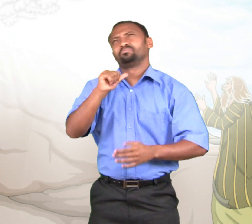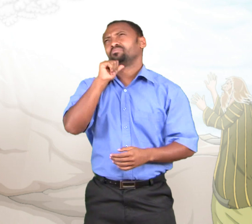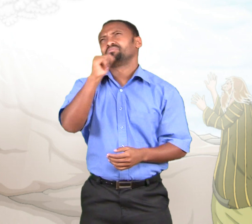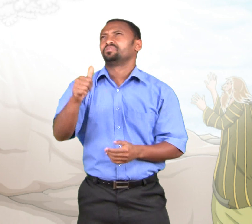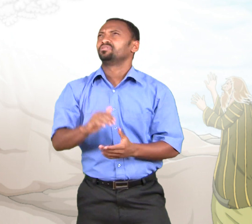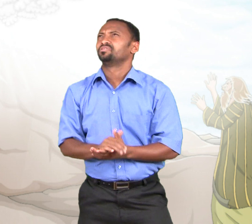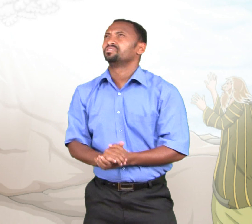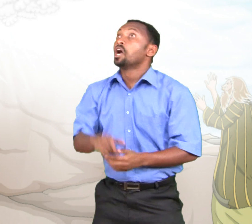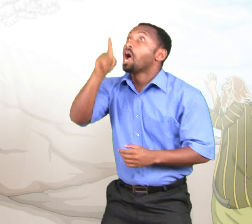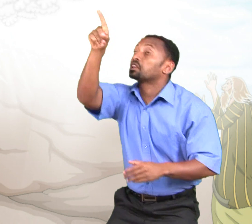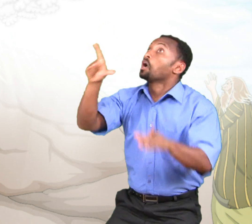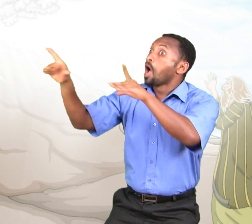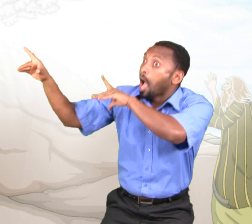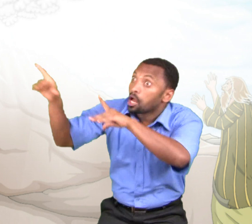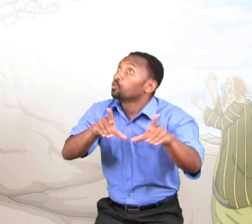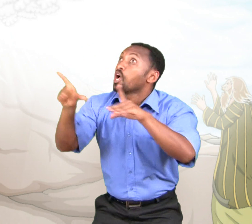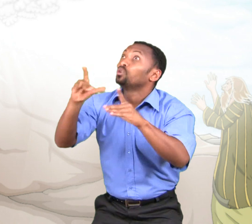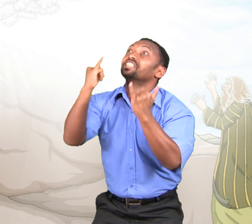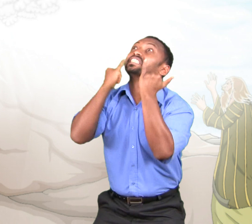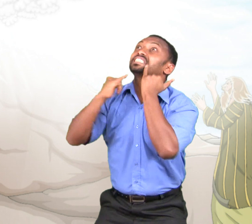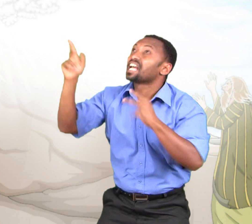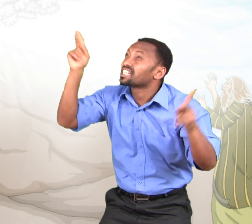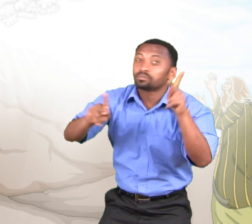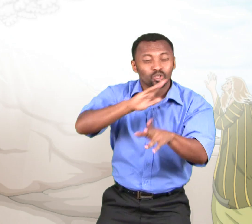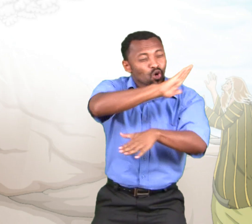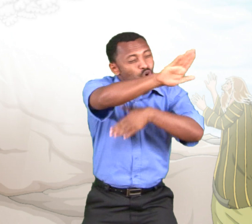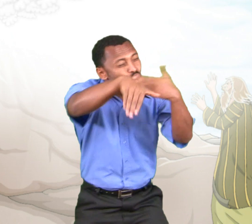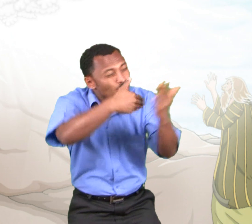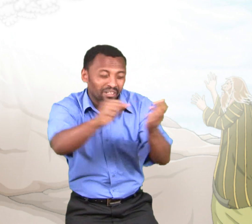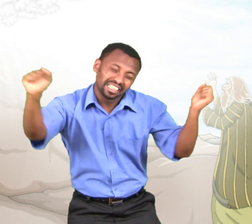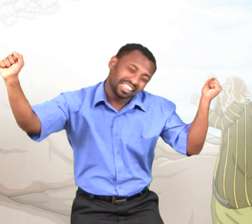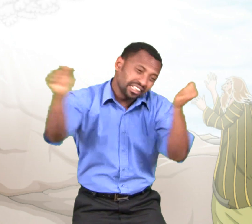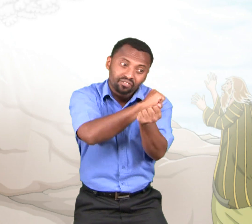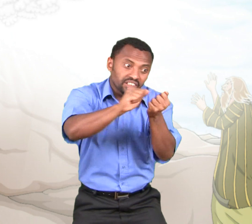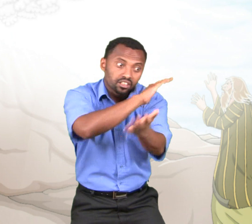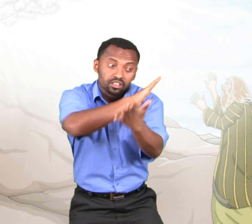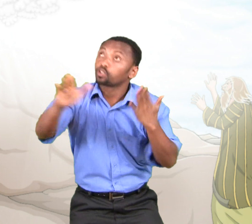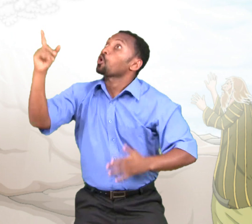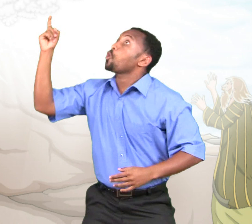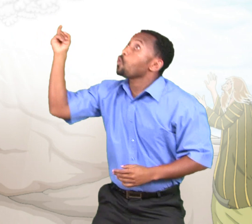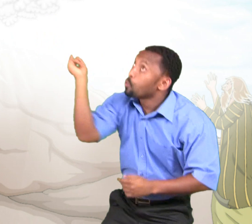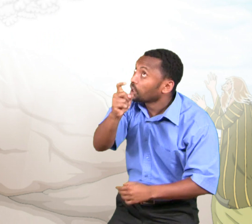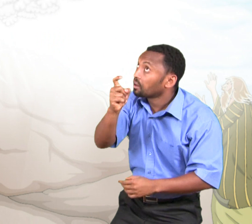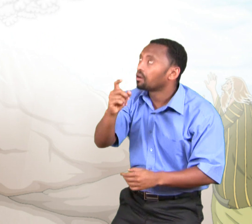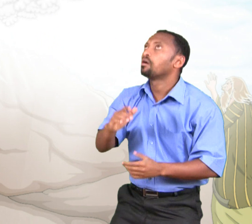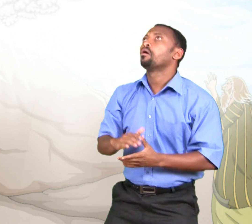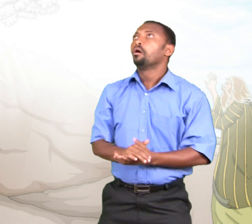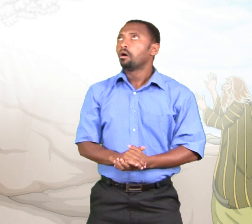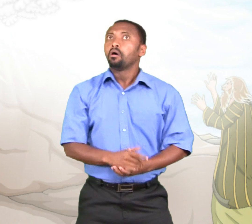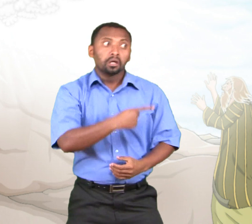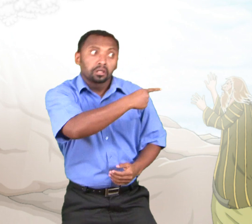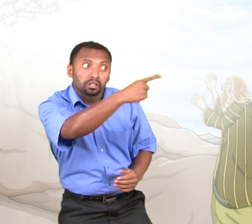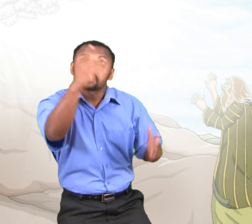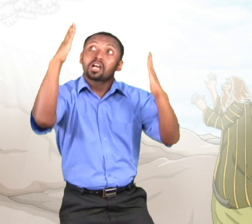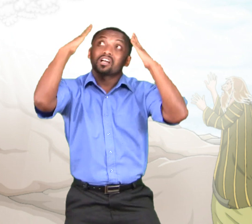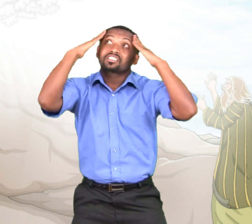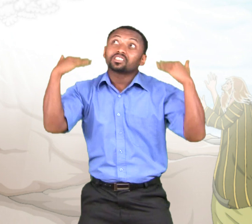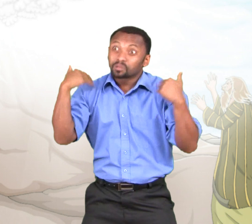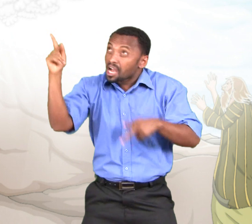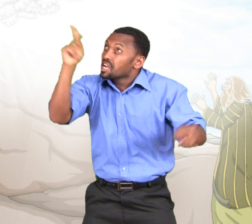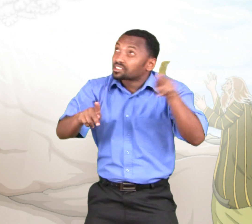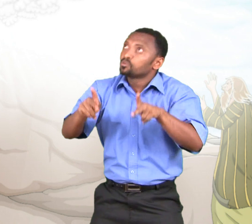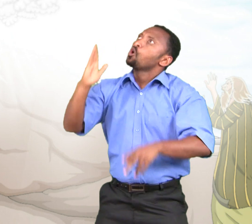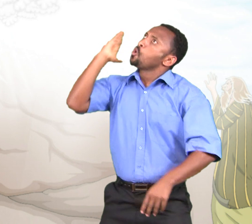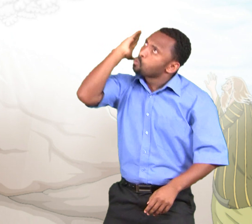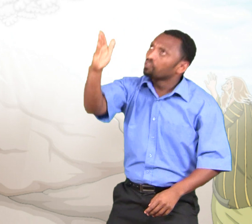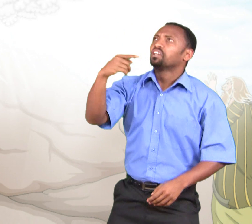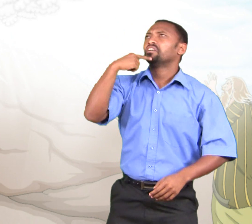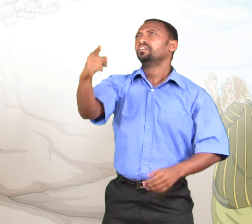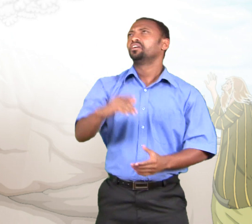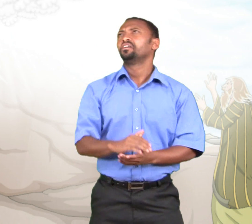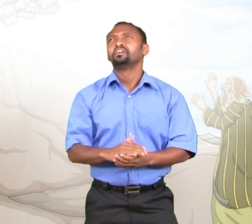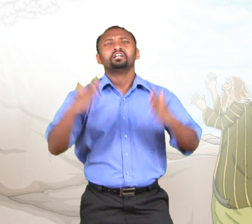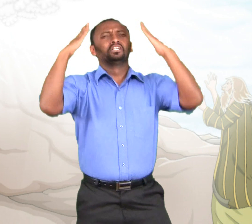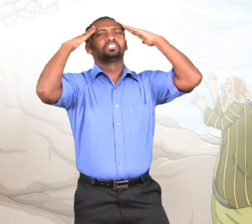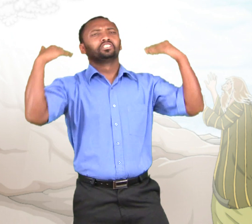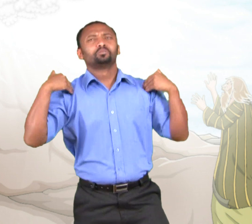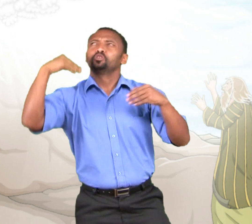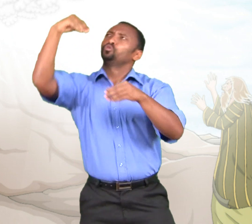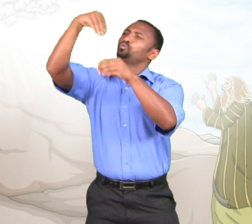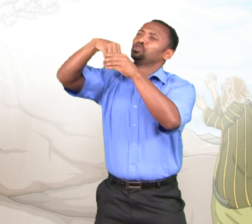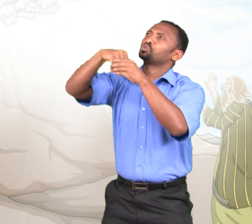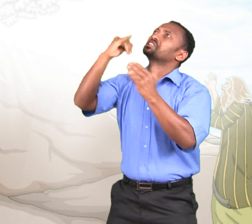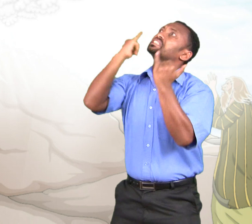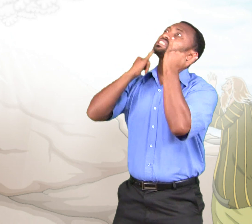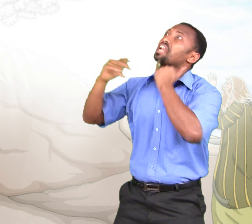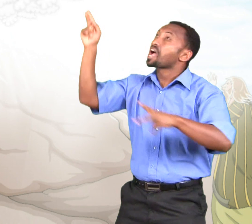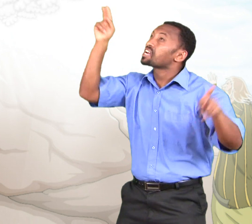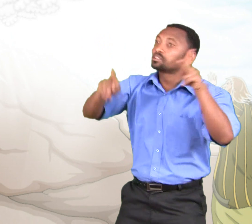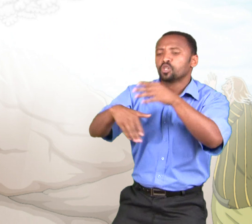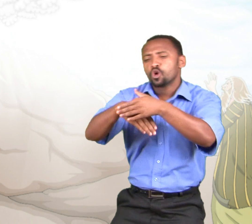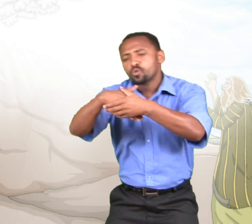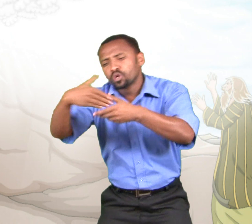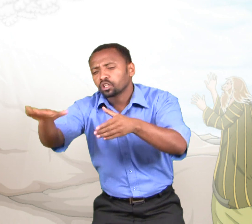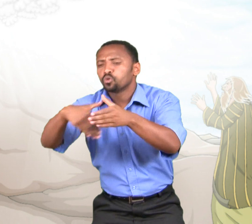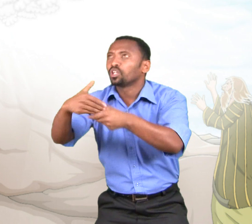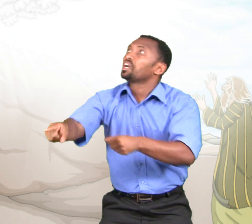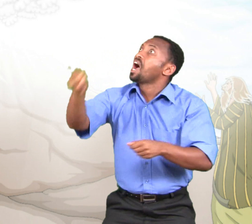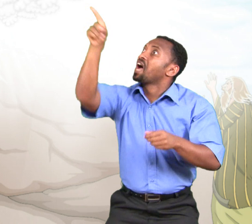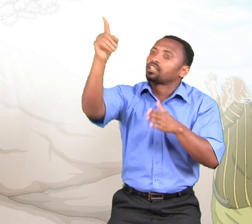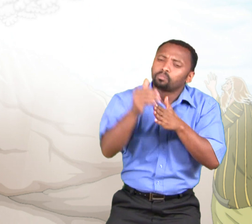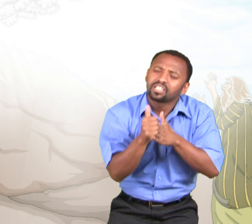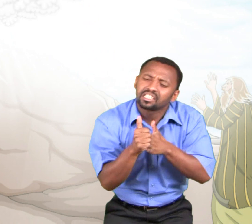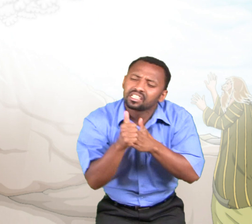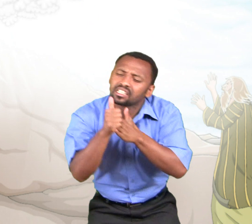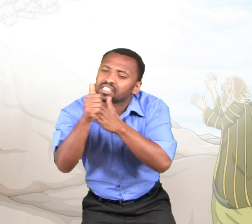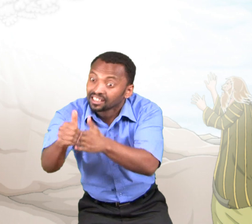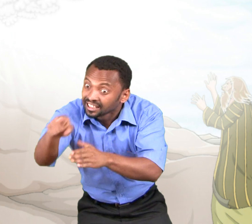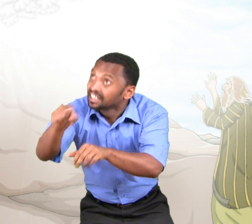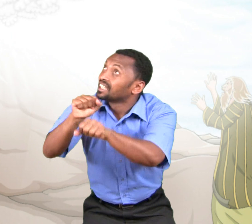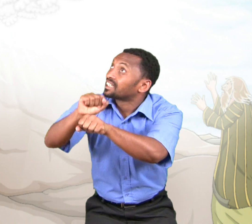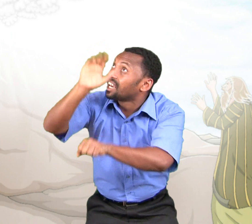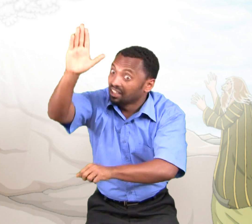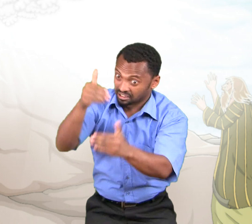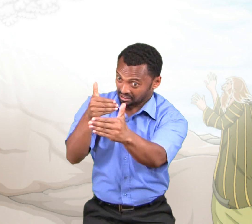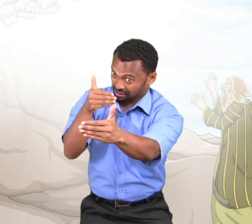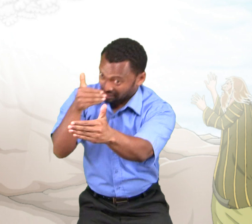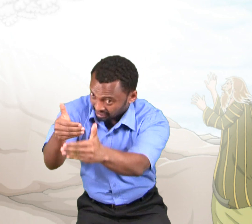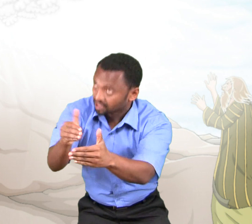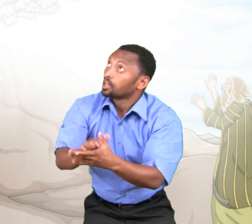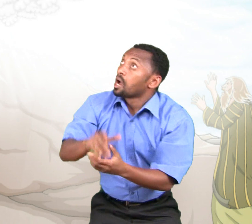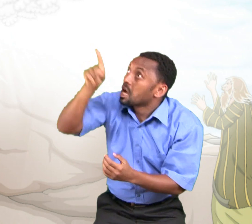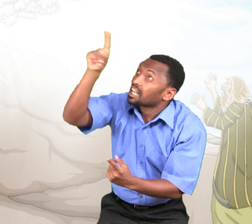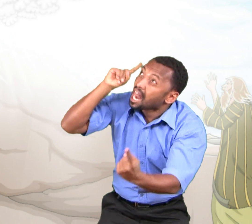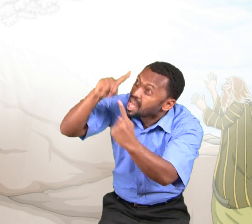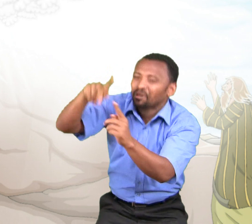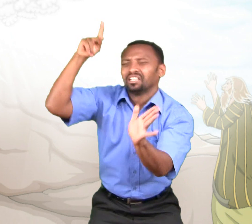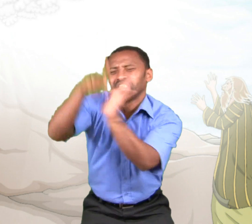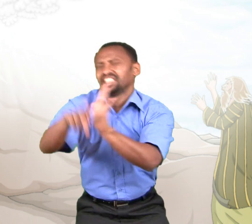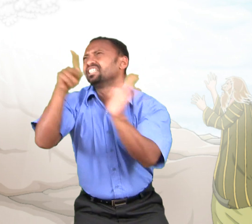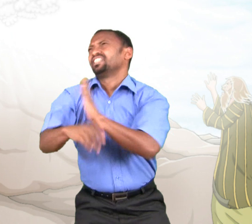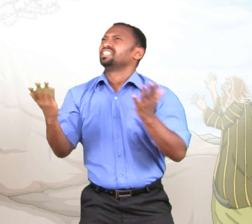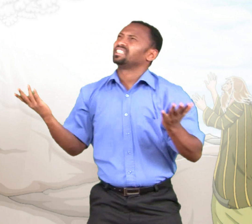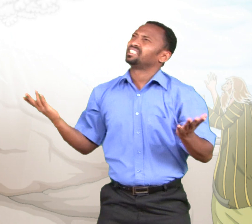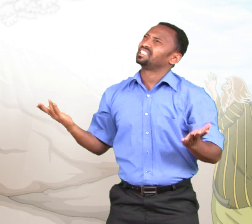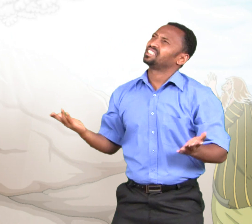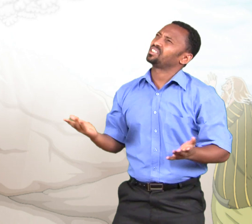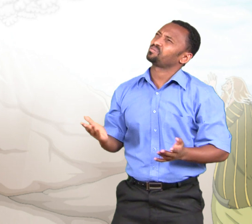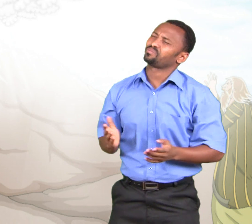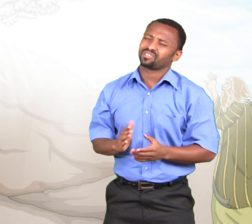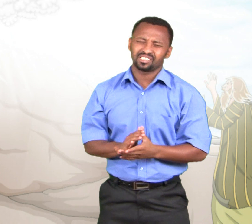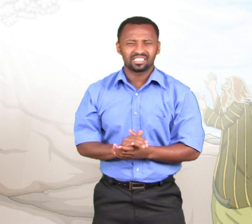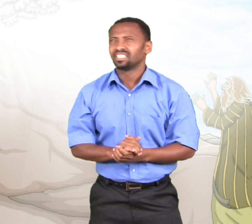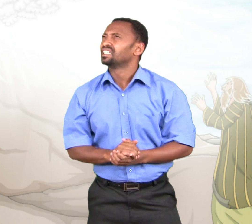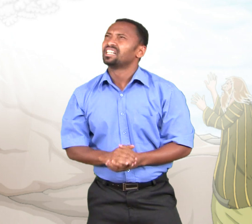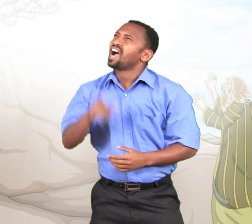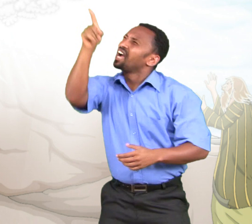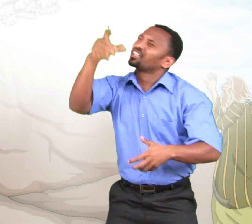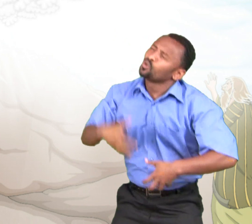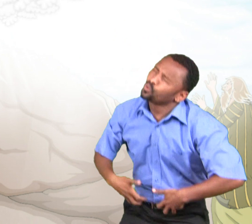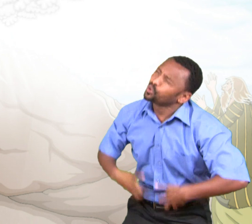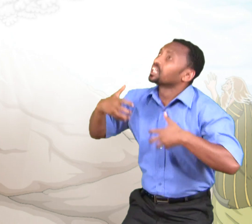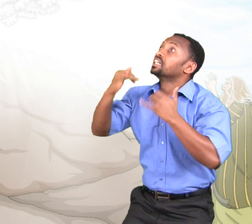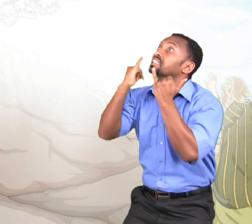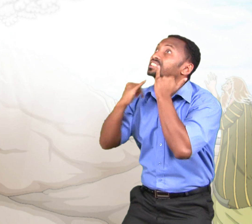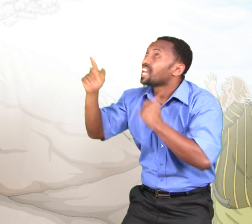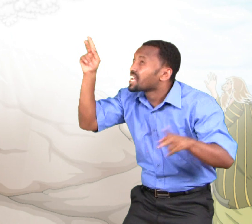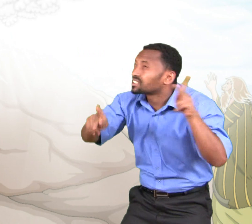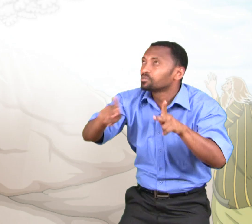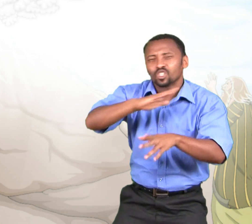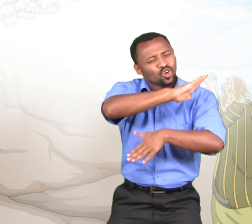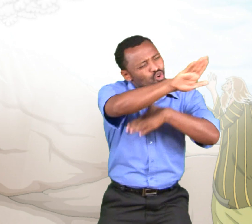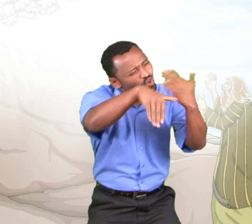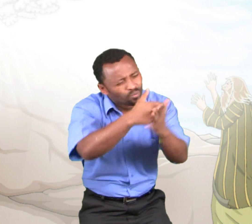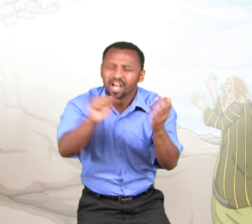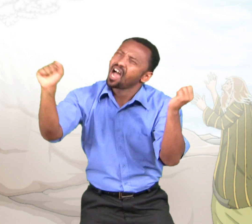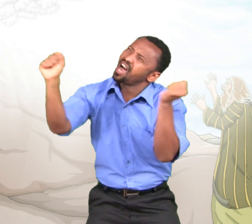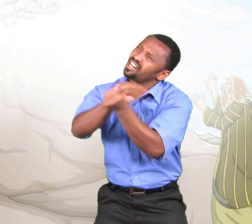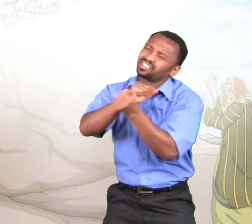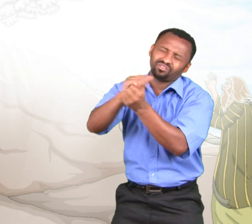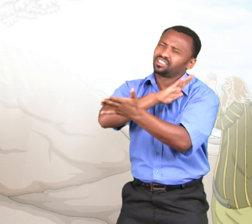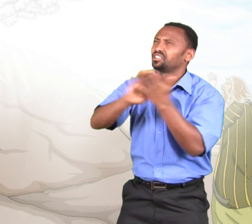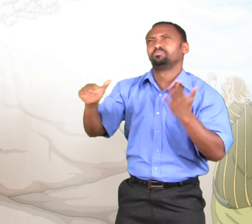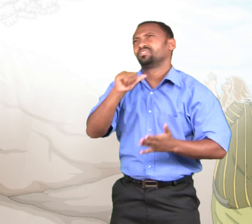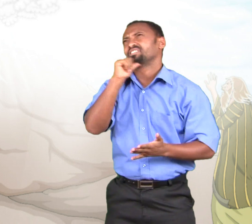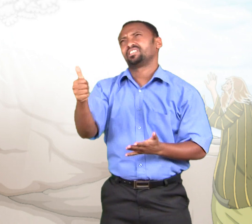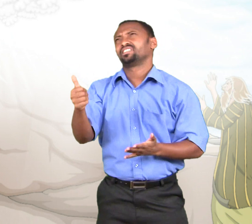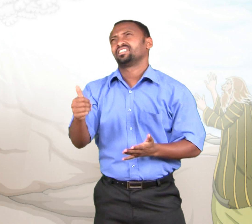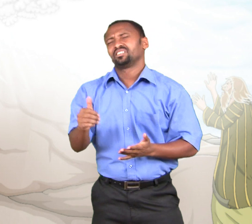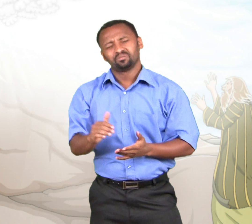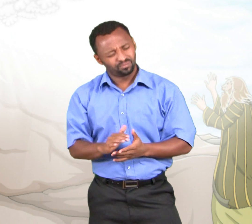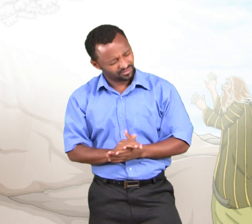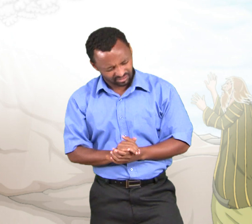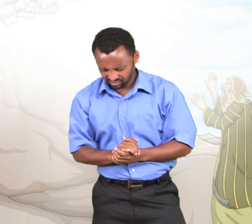Why should the Egyptians declare, ‘He brought them out with evil intent, to kill them in the mountains and wipe them from the face of the earth’?